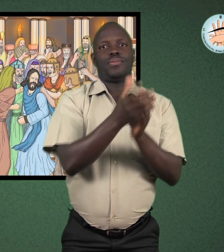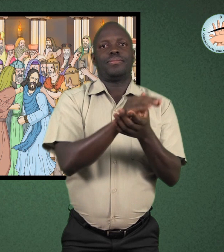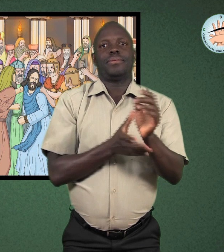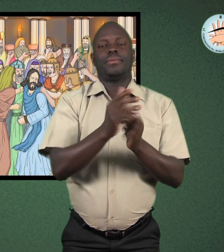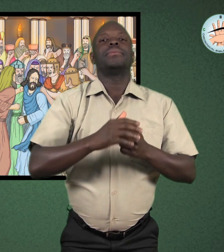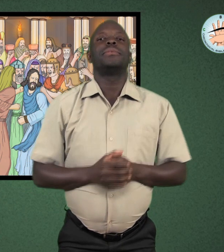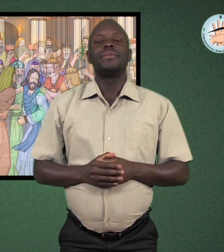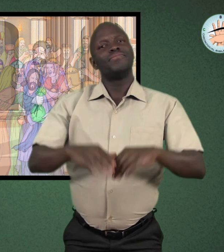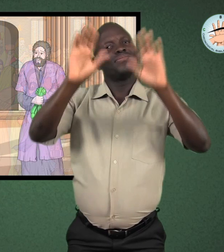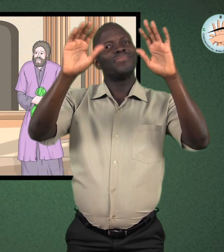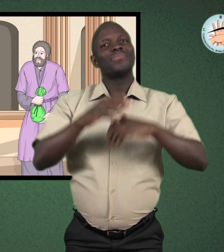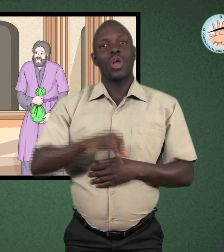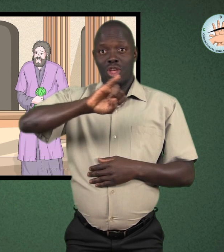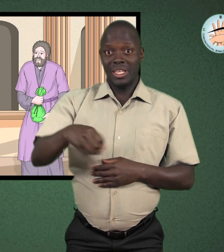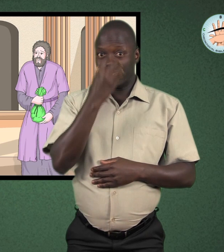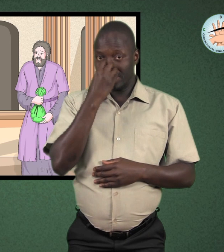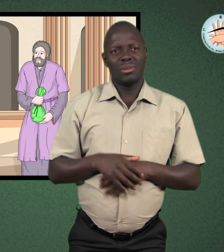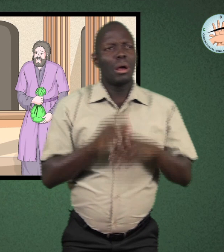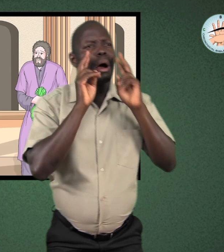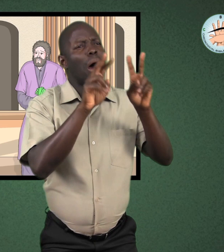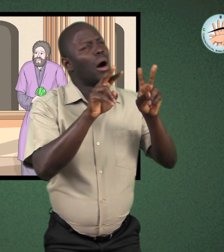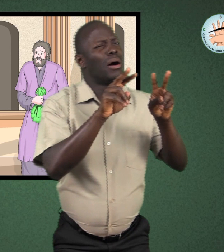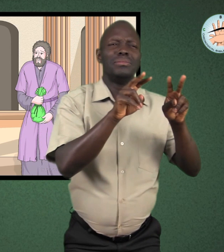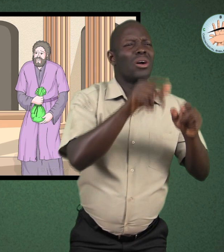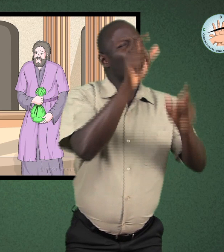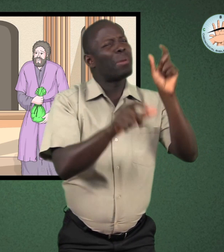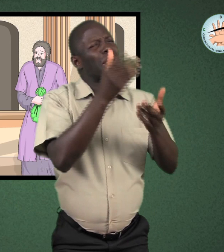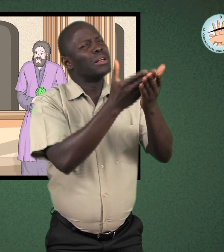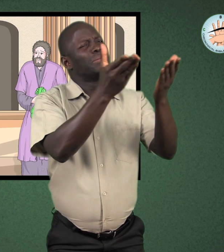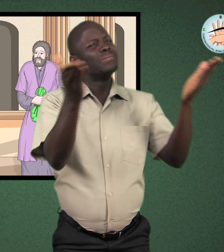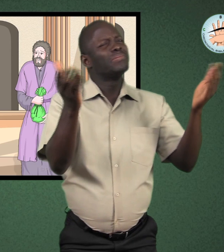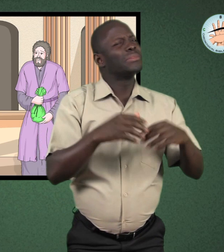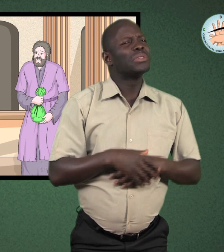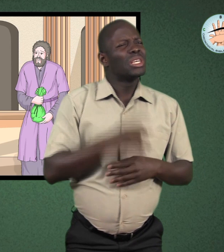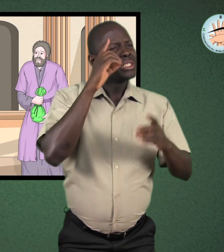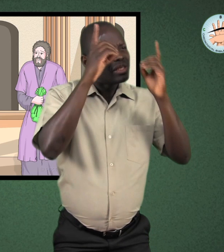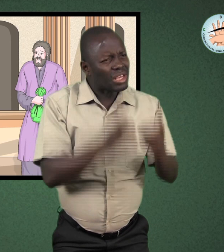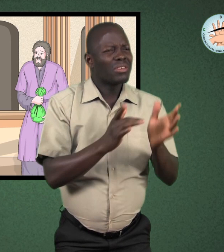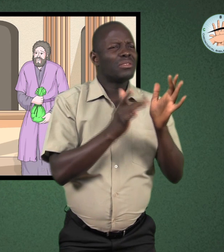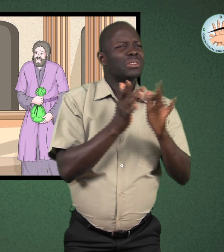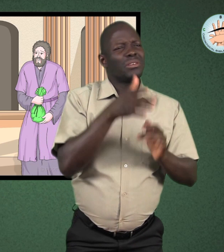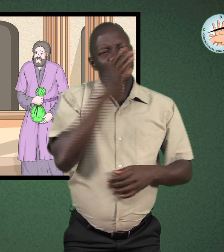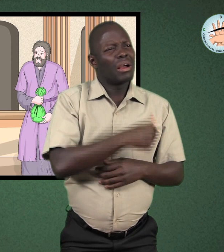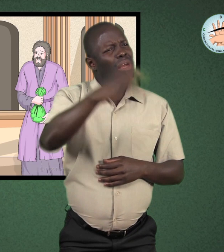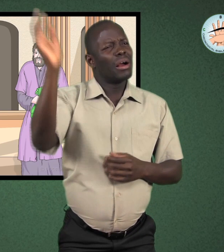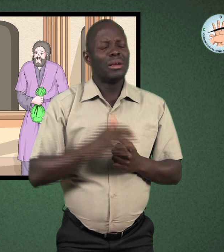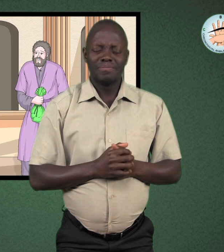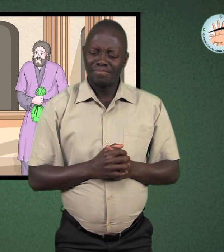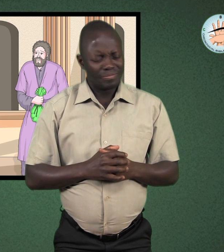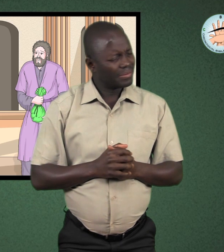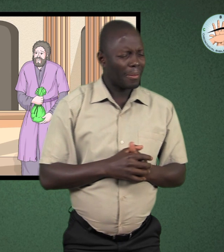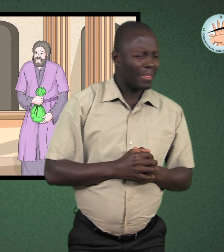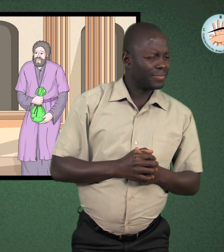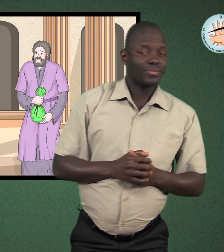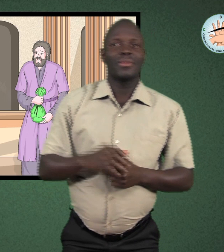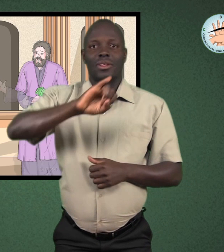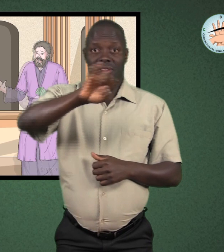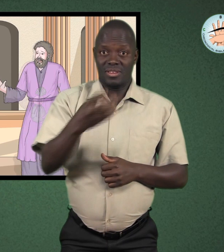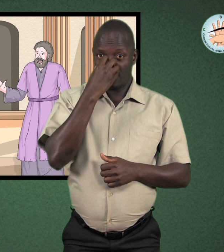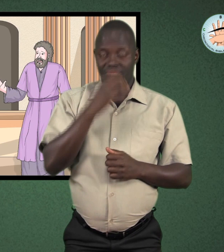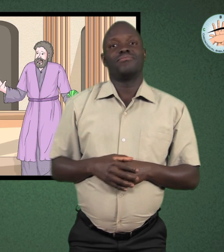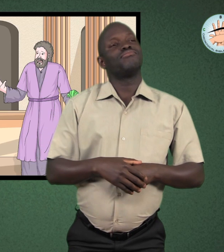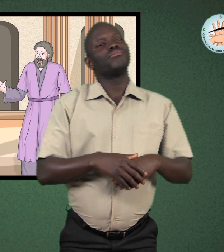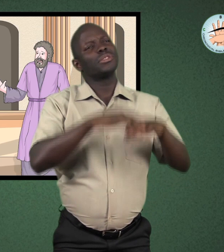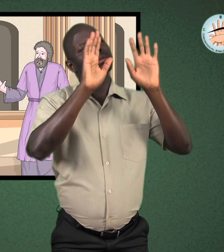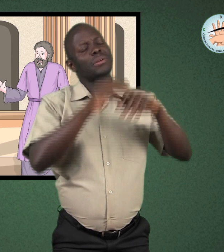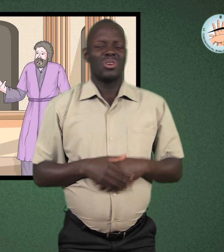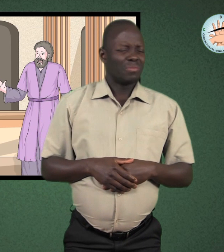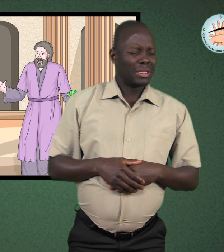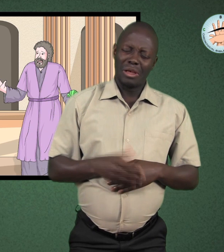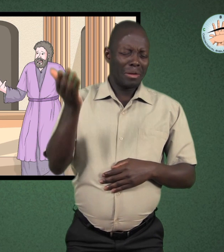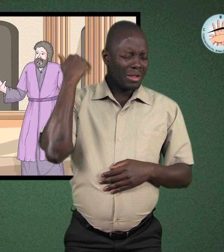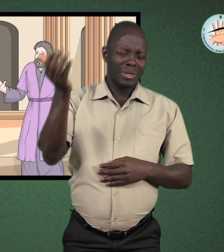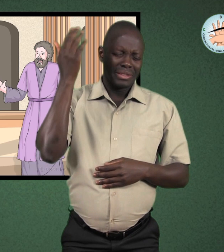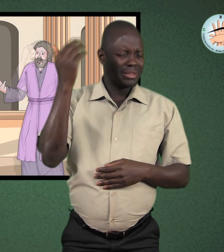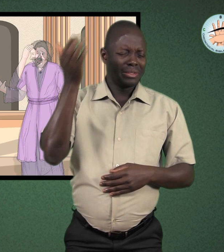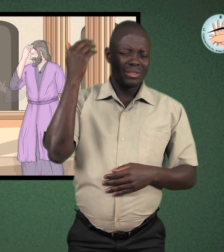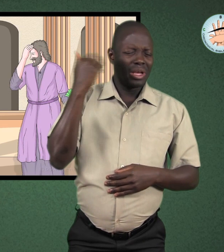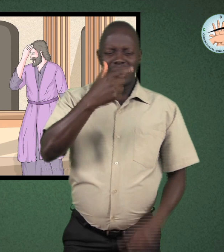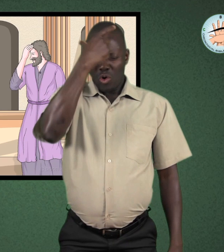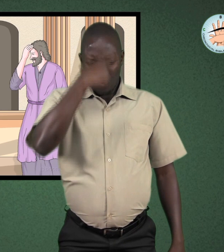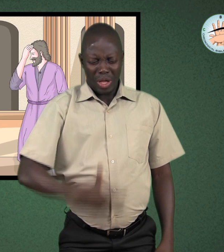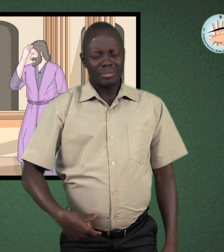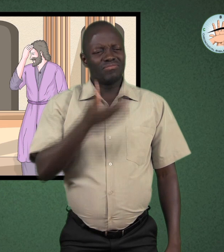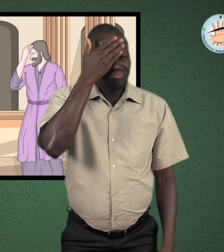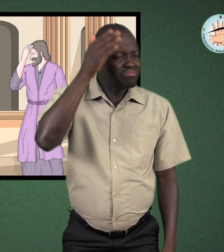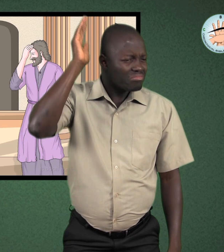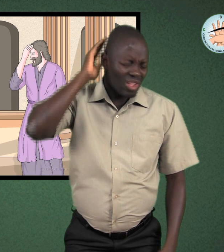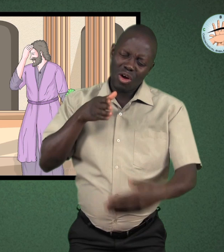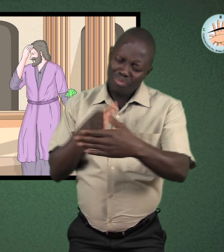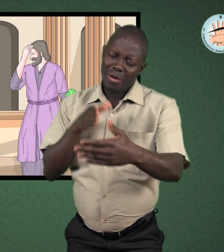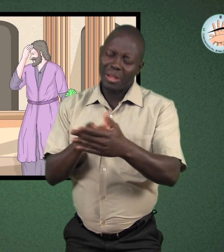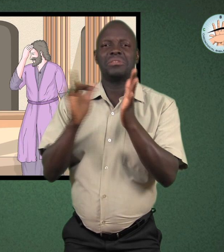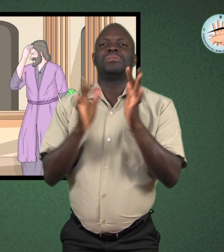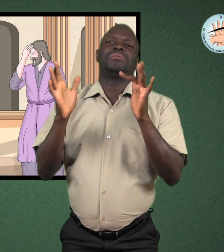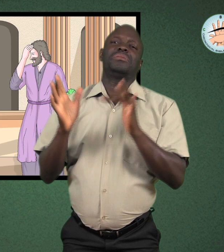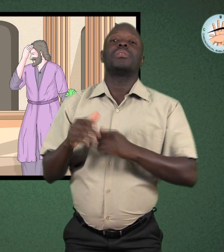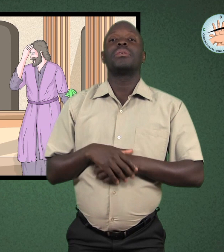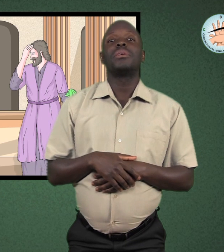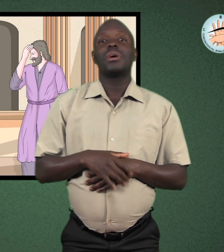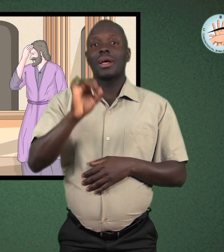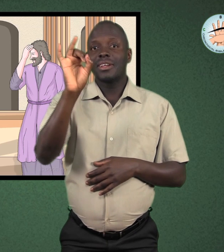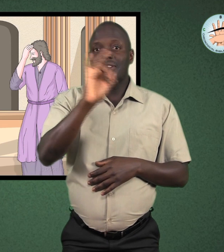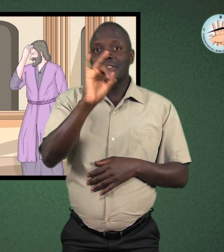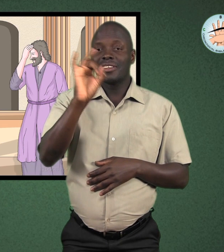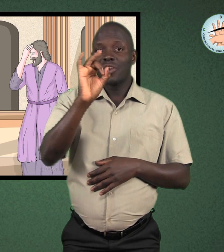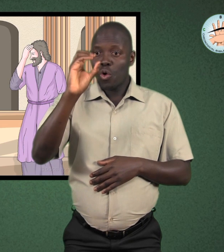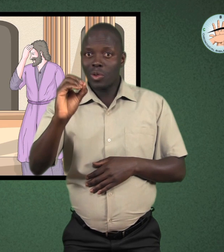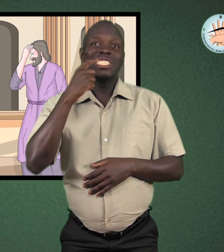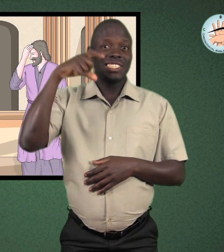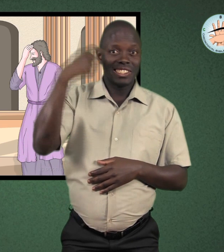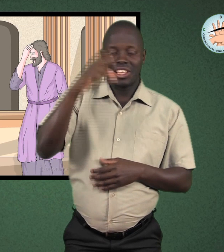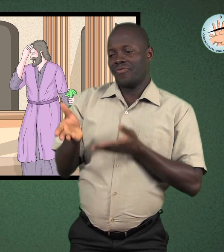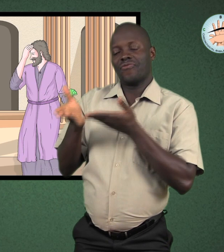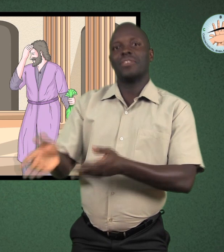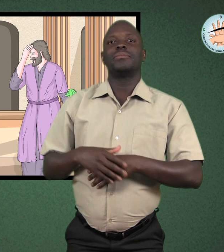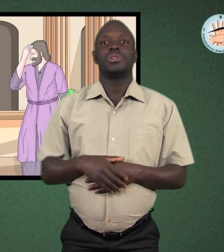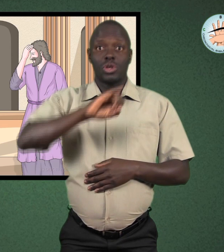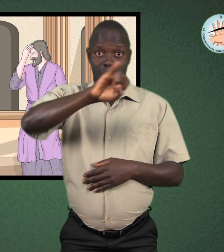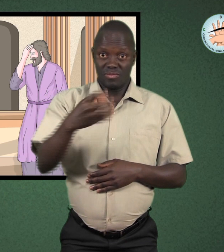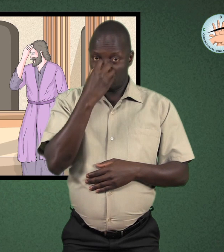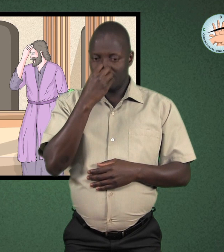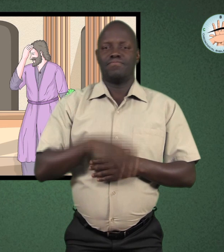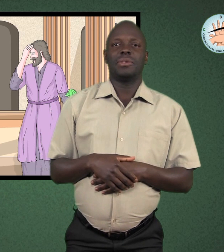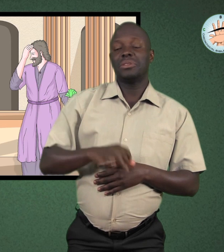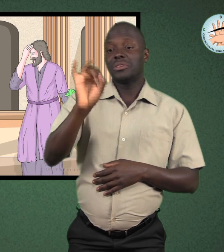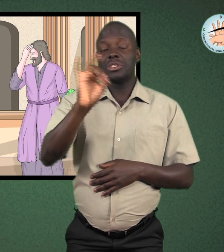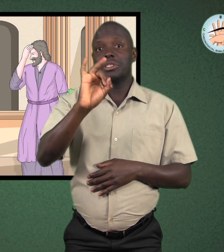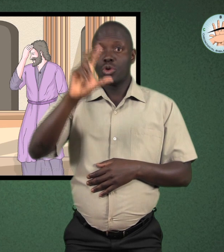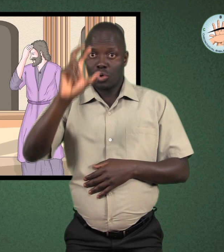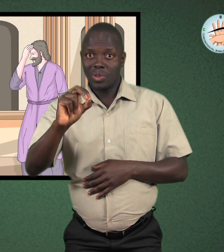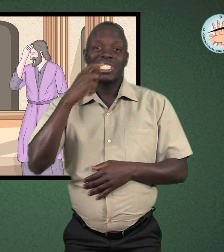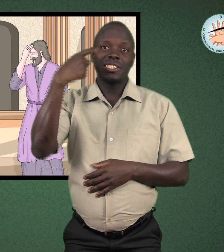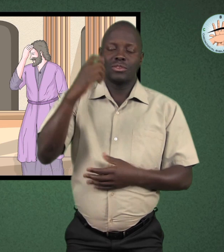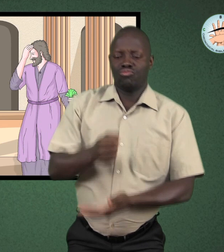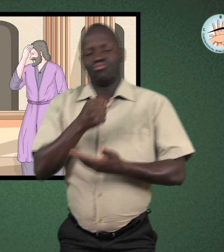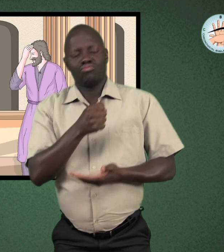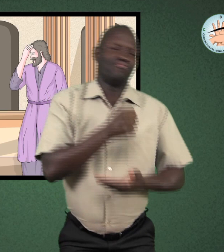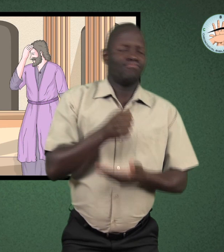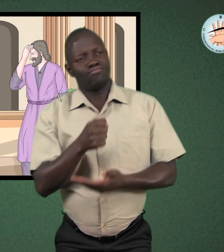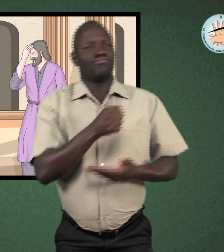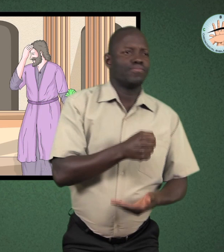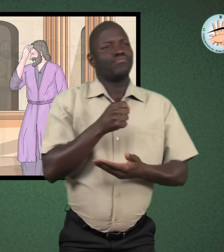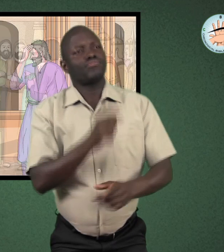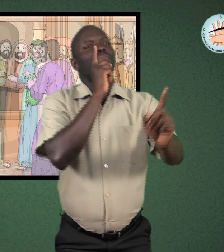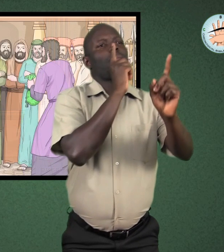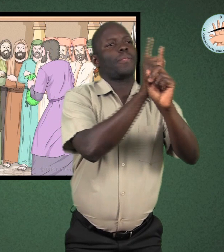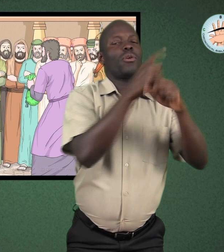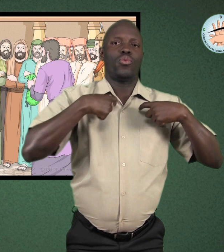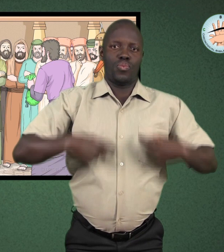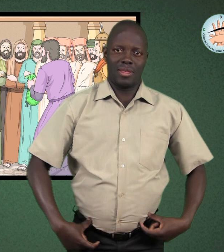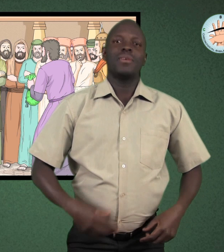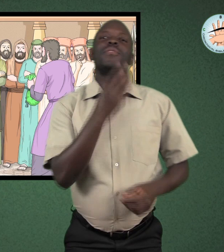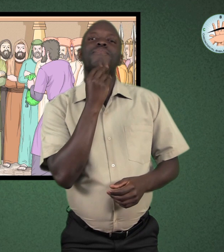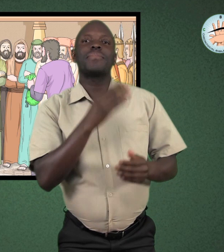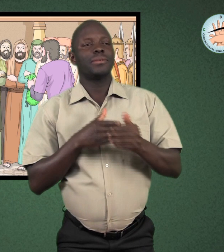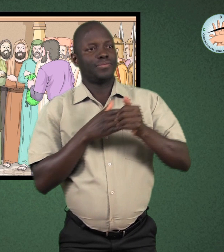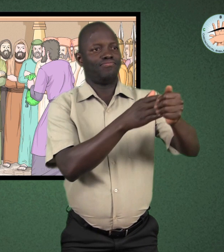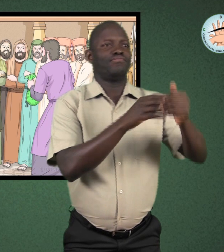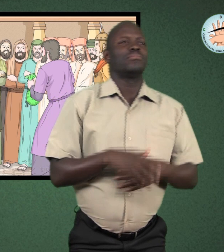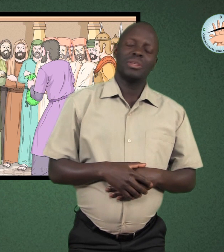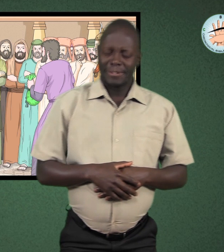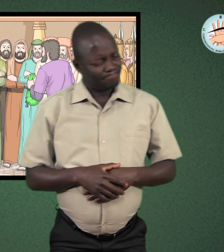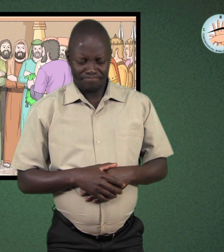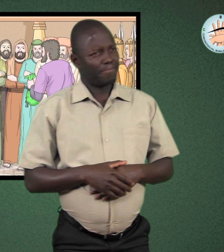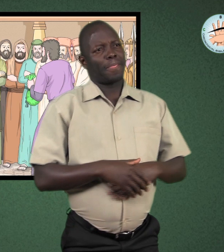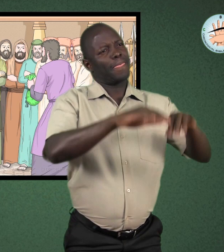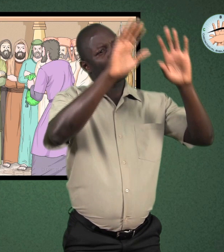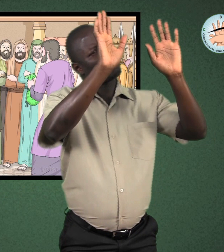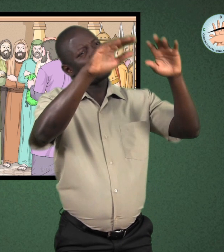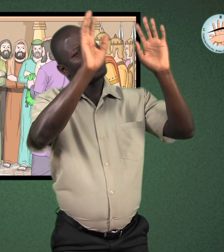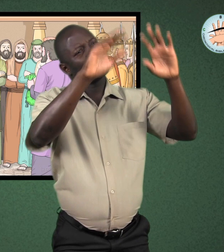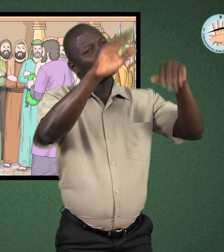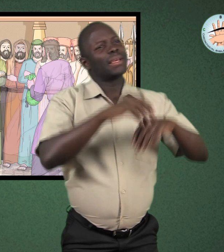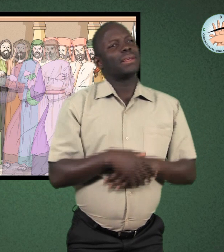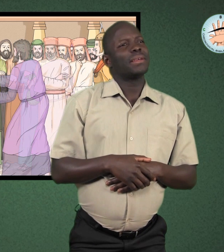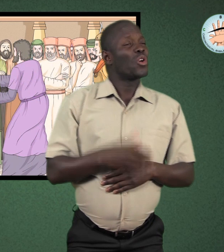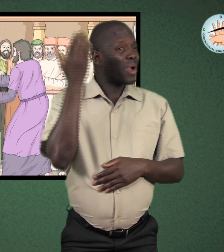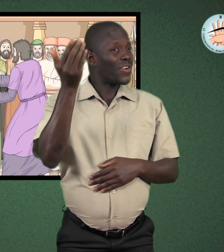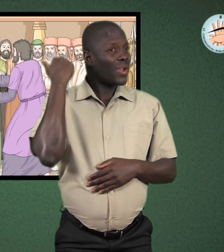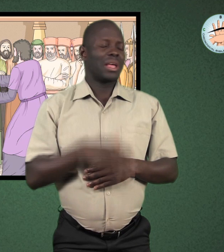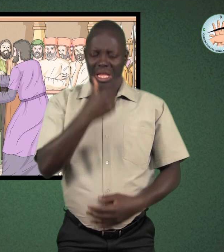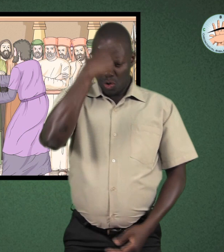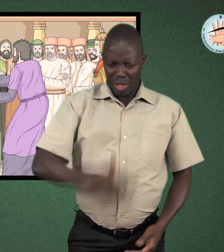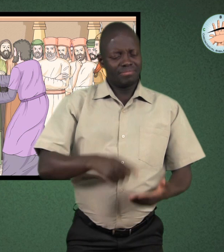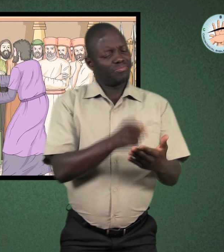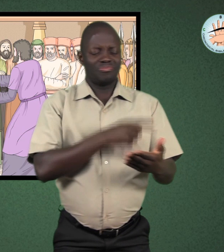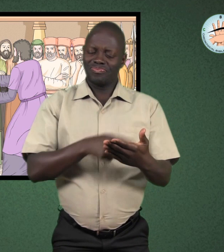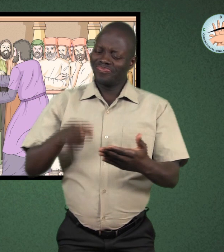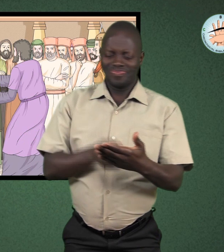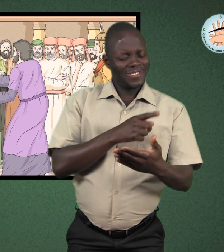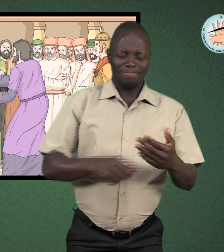When Judas, who had betrayed Him, saw that Jesus was condemned, he was filled with remorse and returned the thirty pieces of silver to the chief priests and elders.